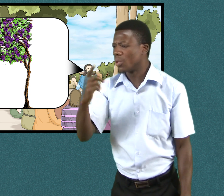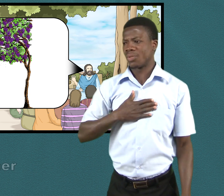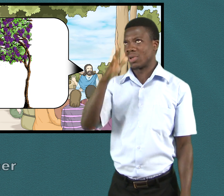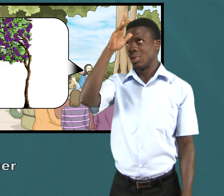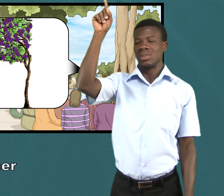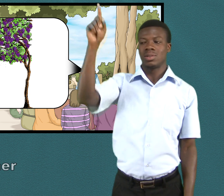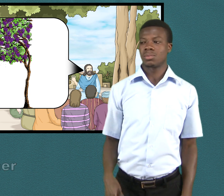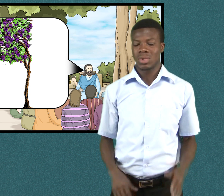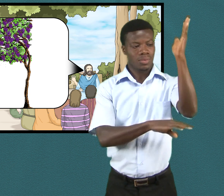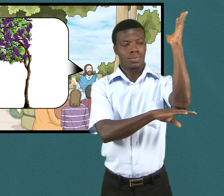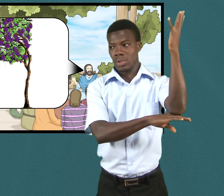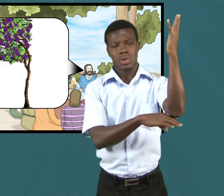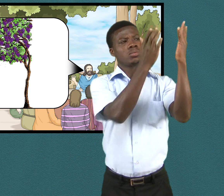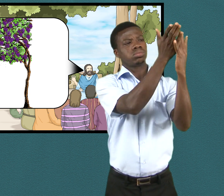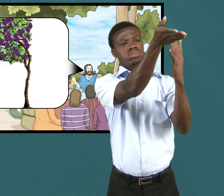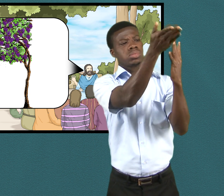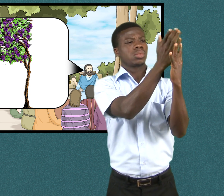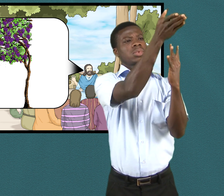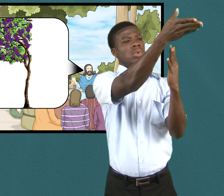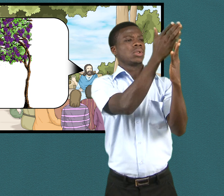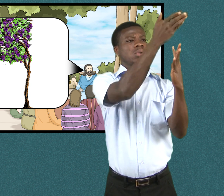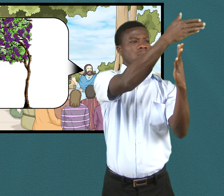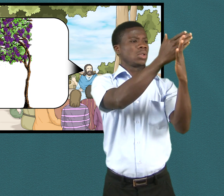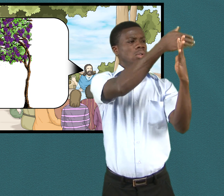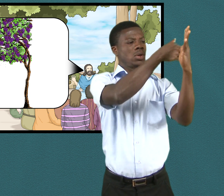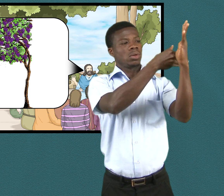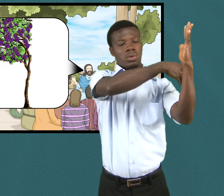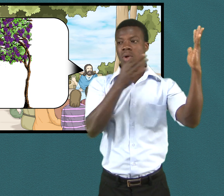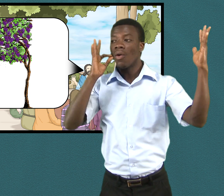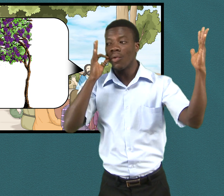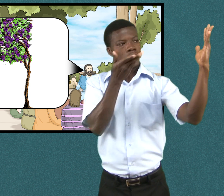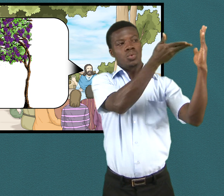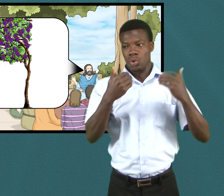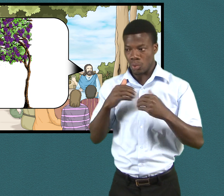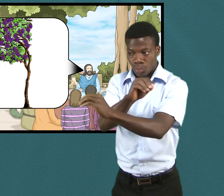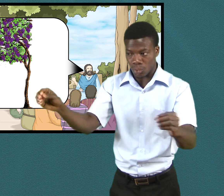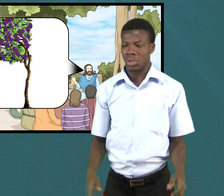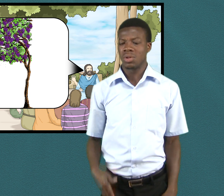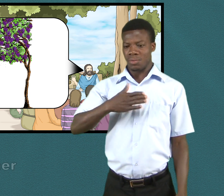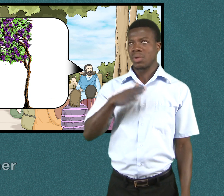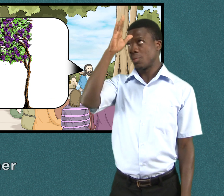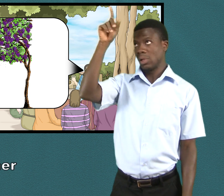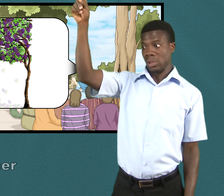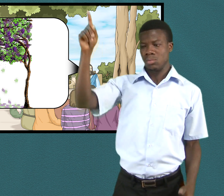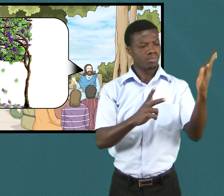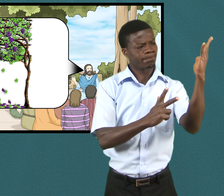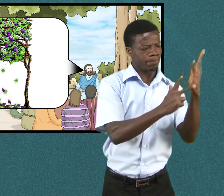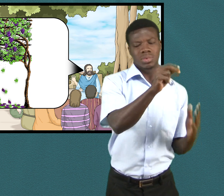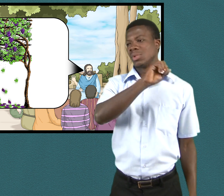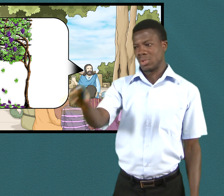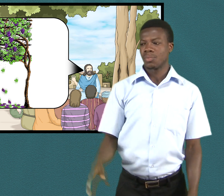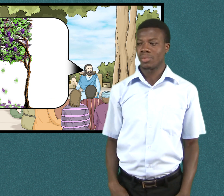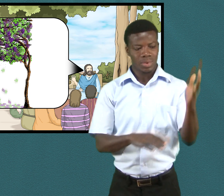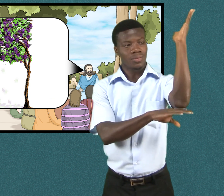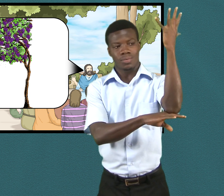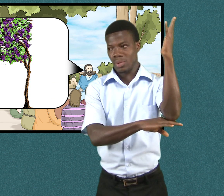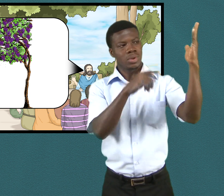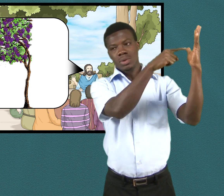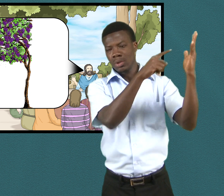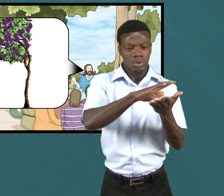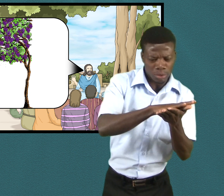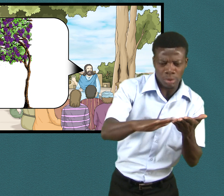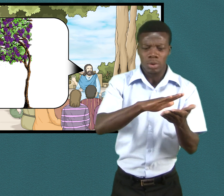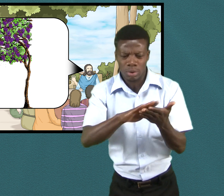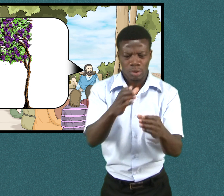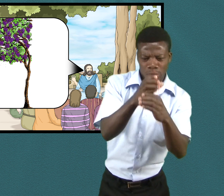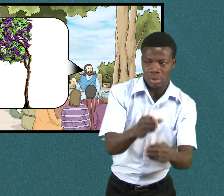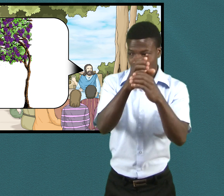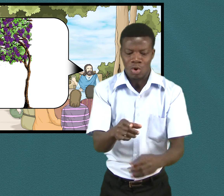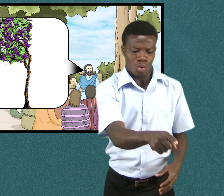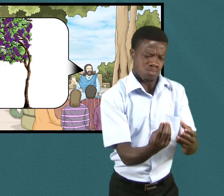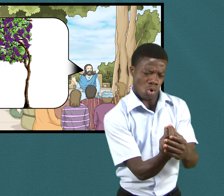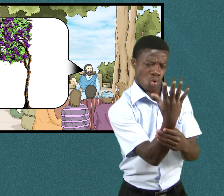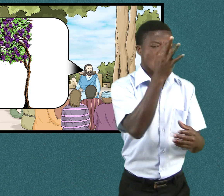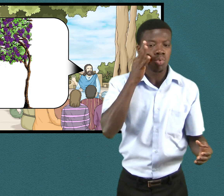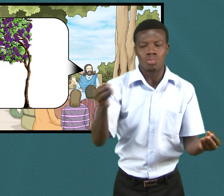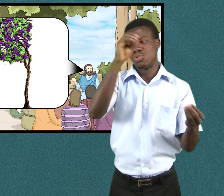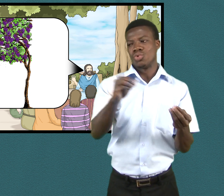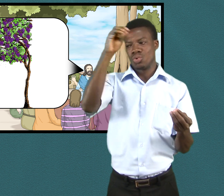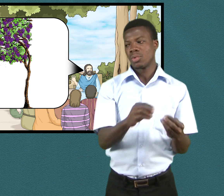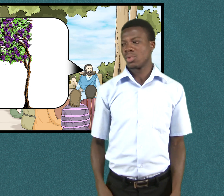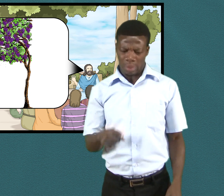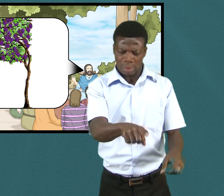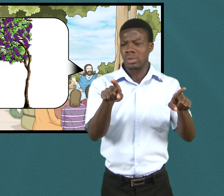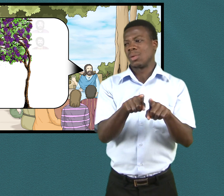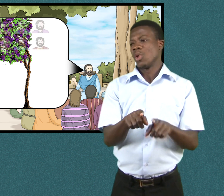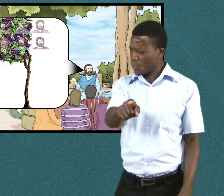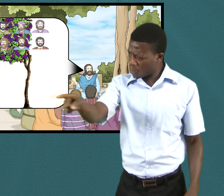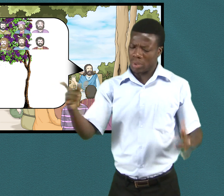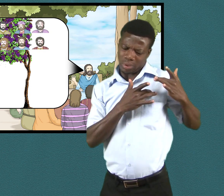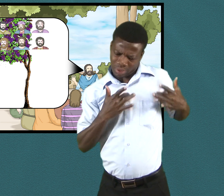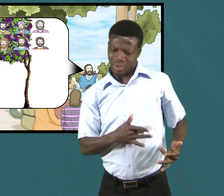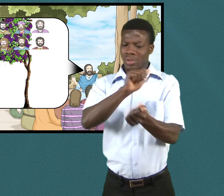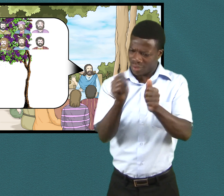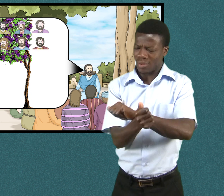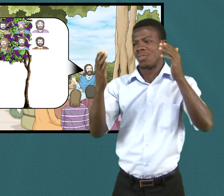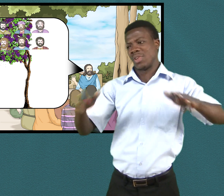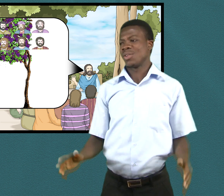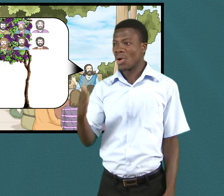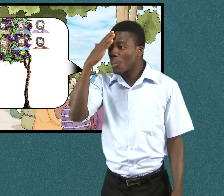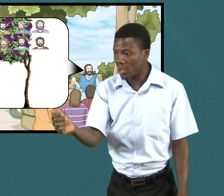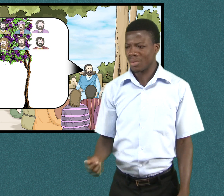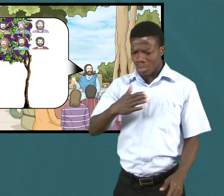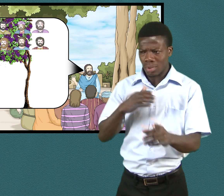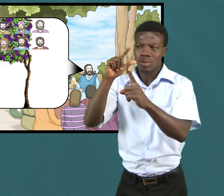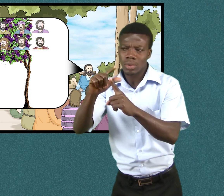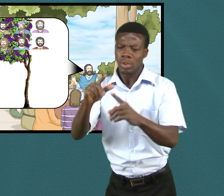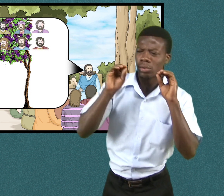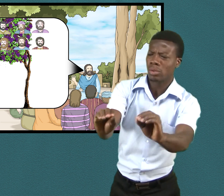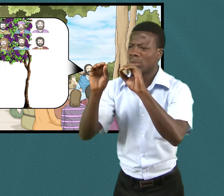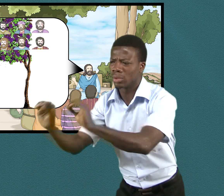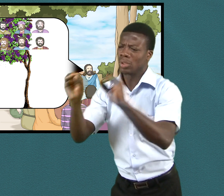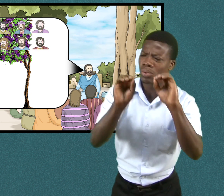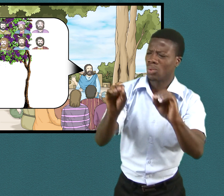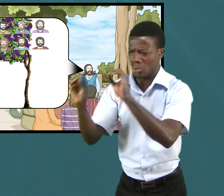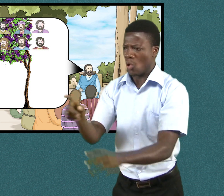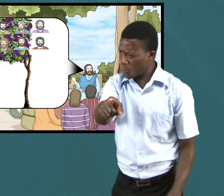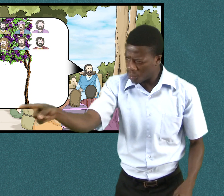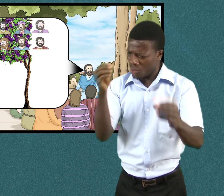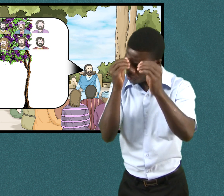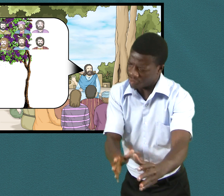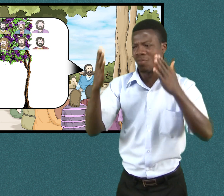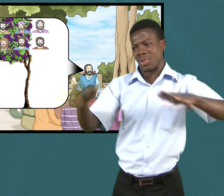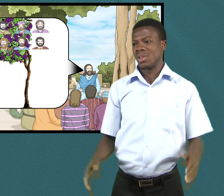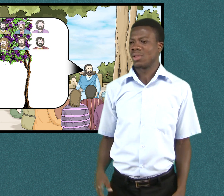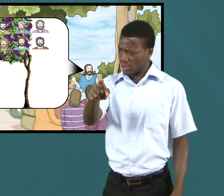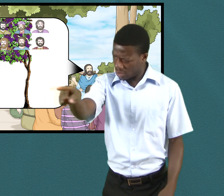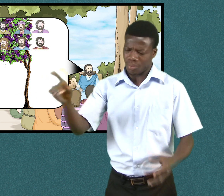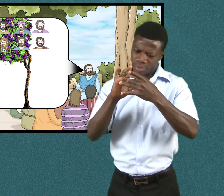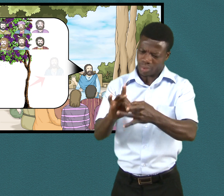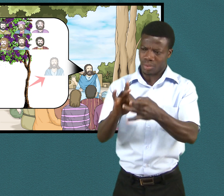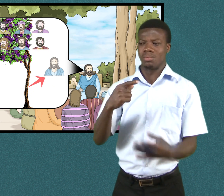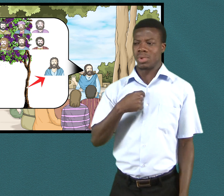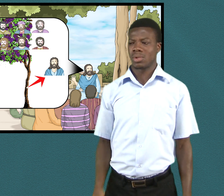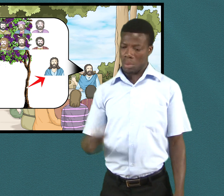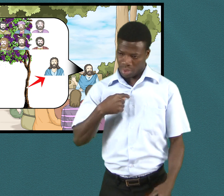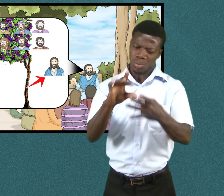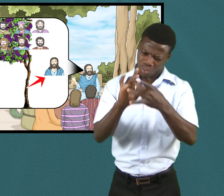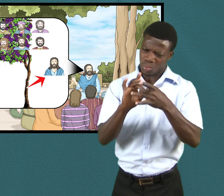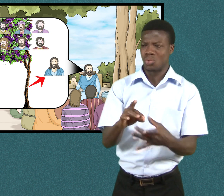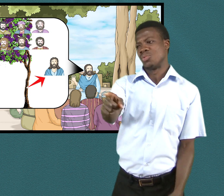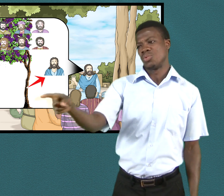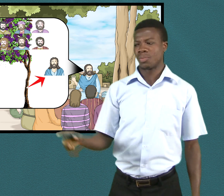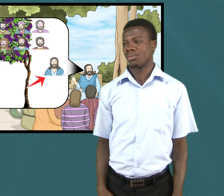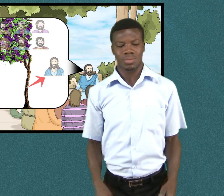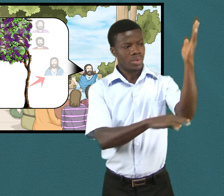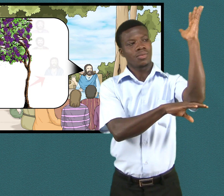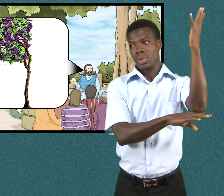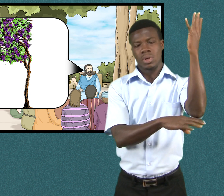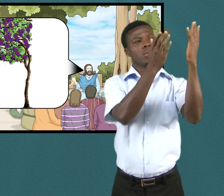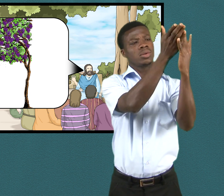He cuts off every branch in Me that bears no fruit, and every branch that does bear fruit, He prunes to make it even more fruitful.